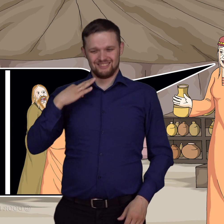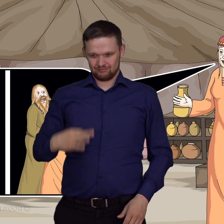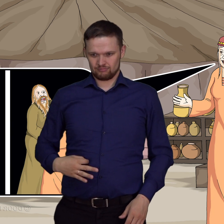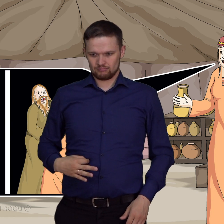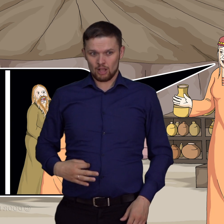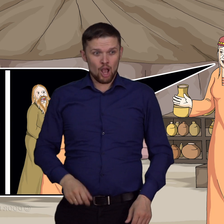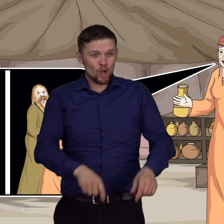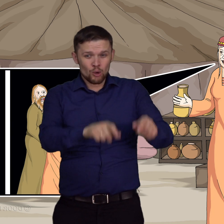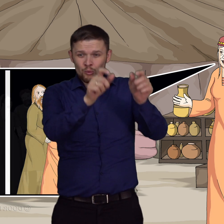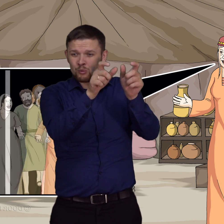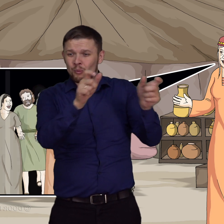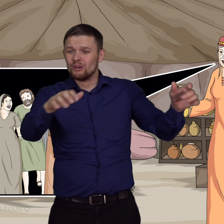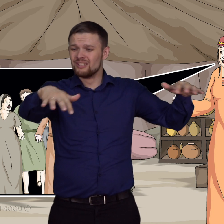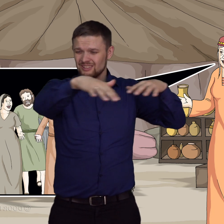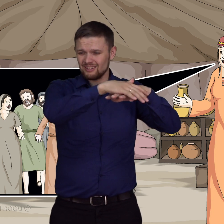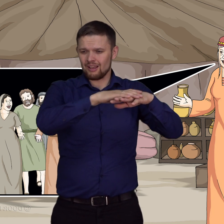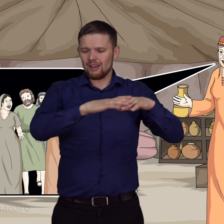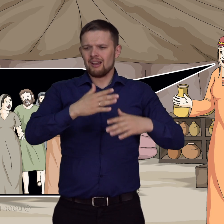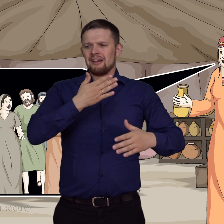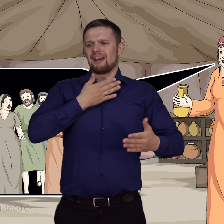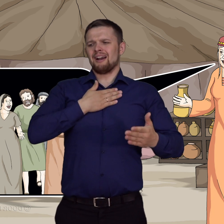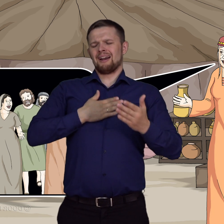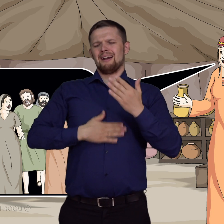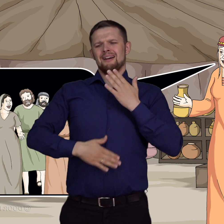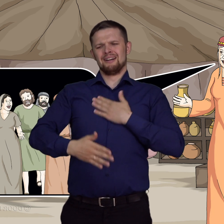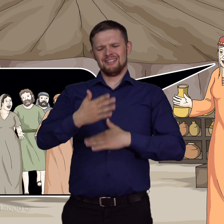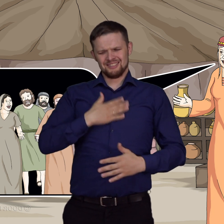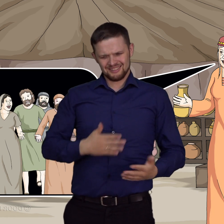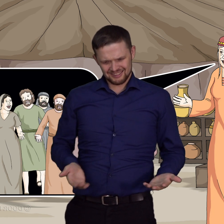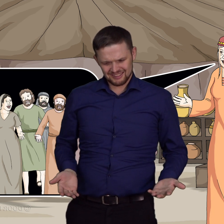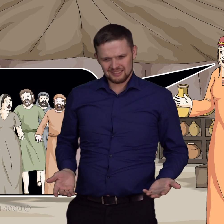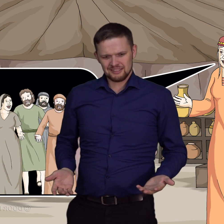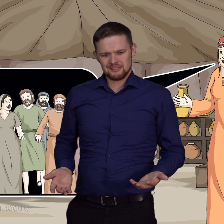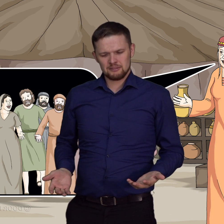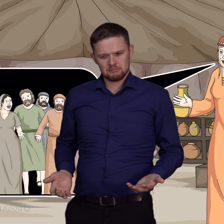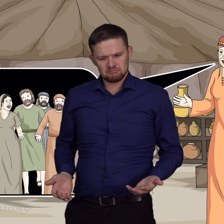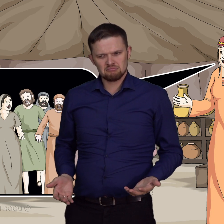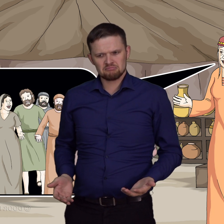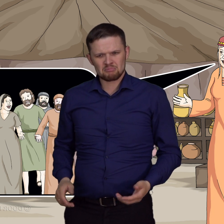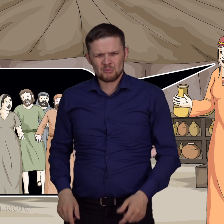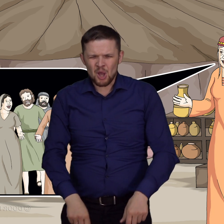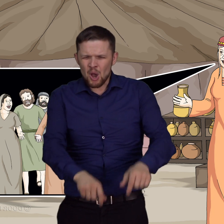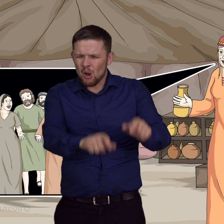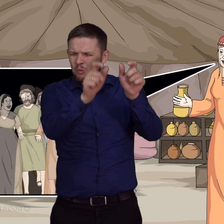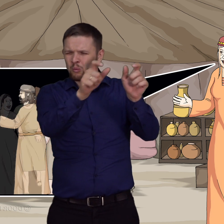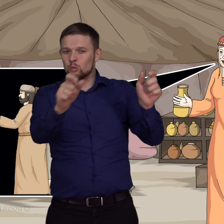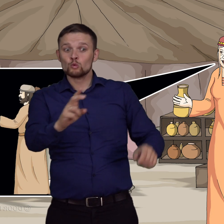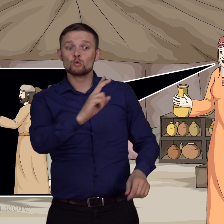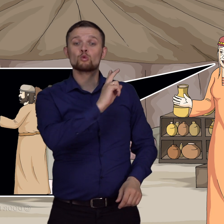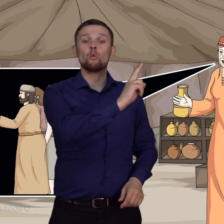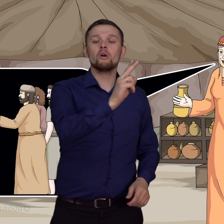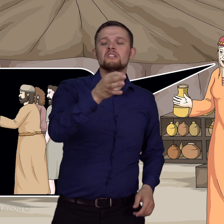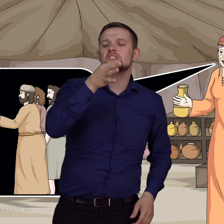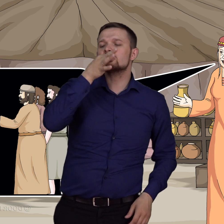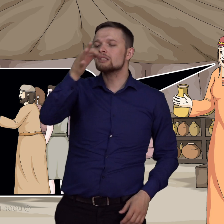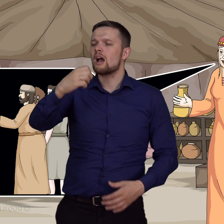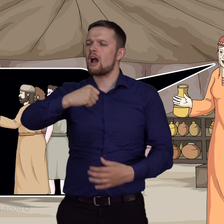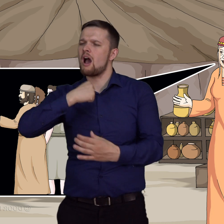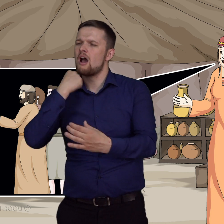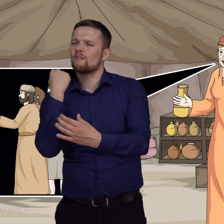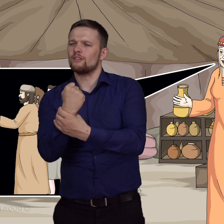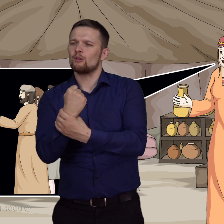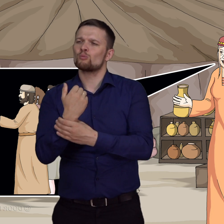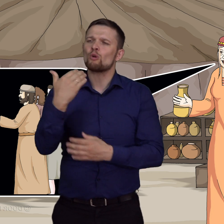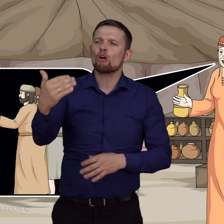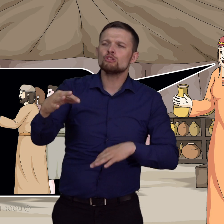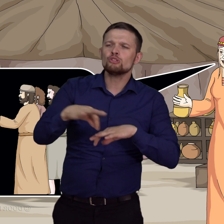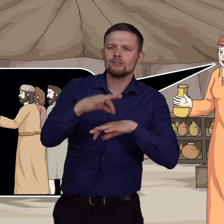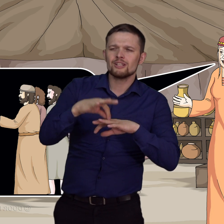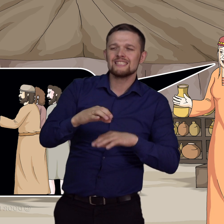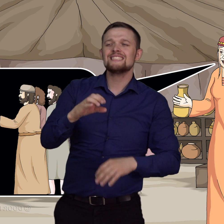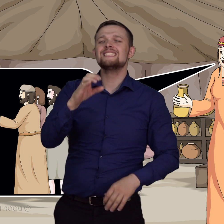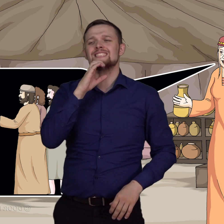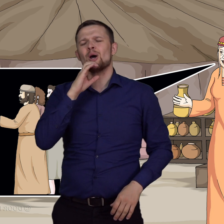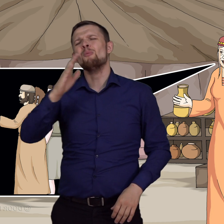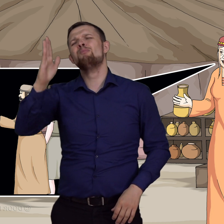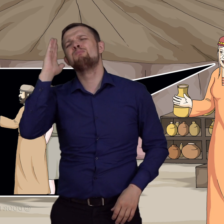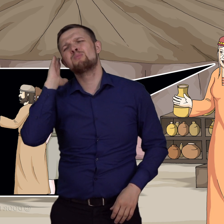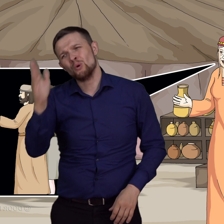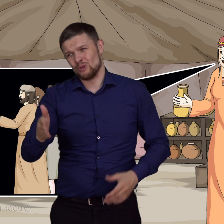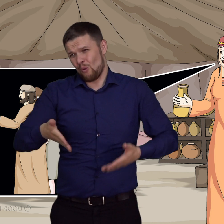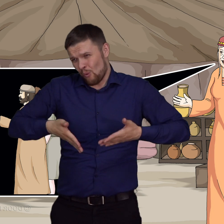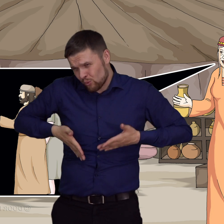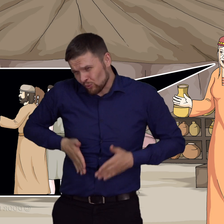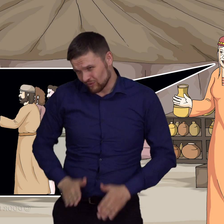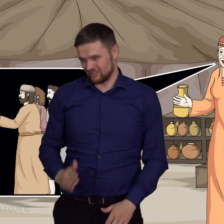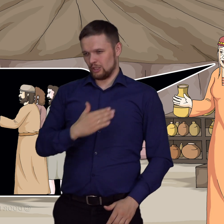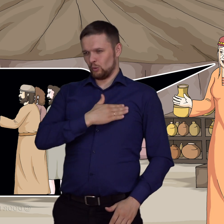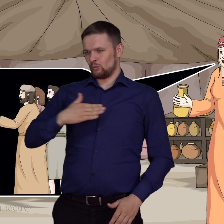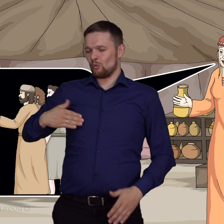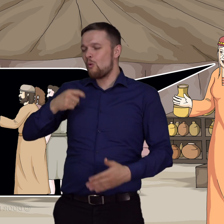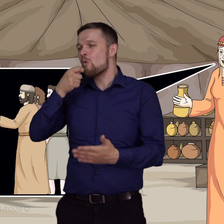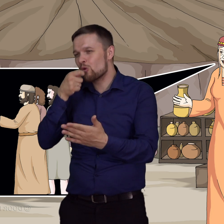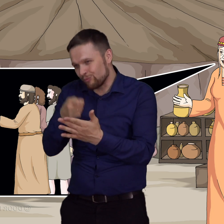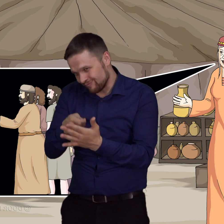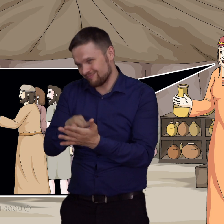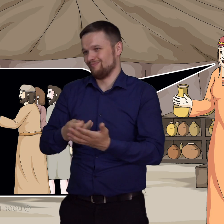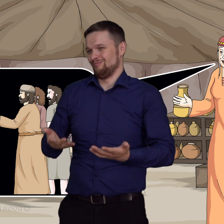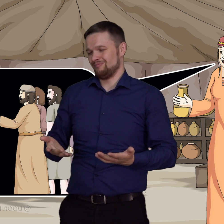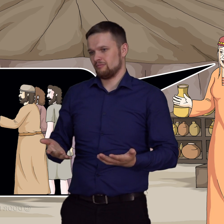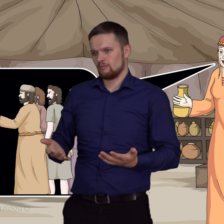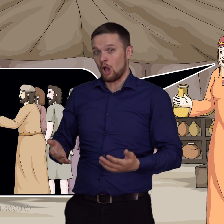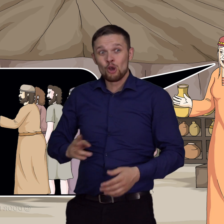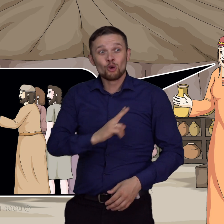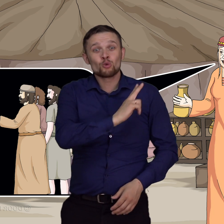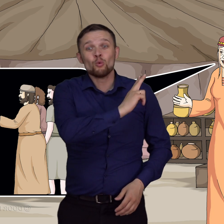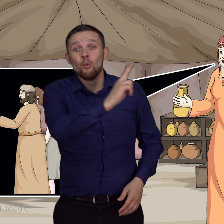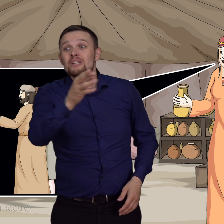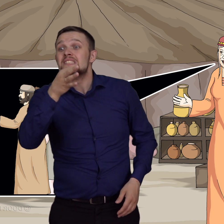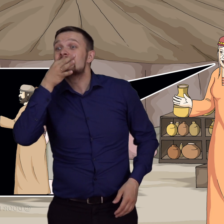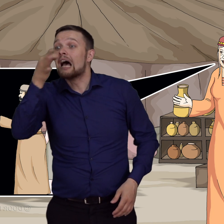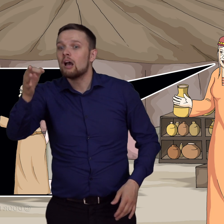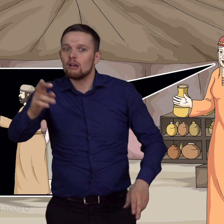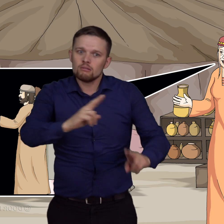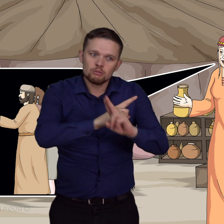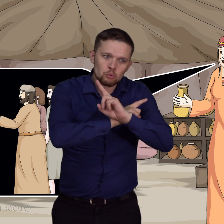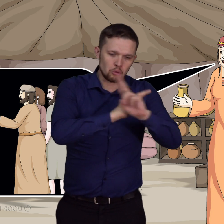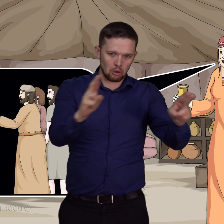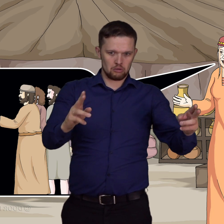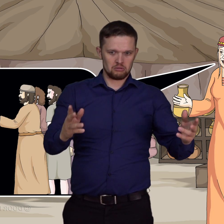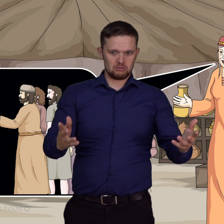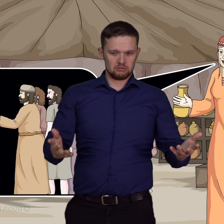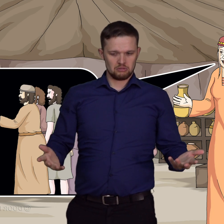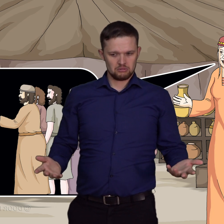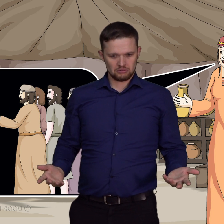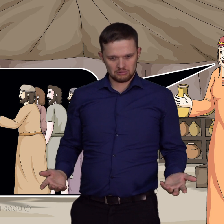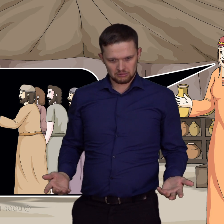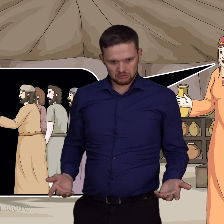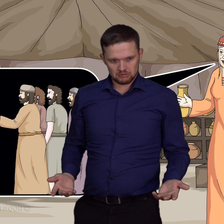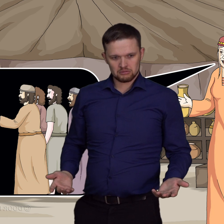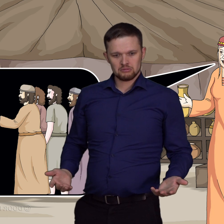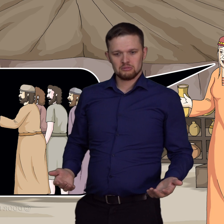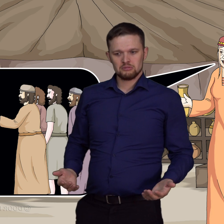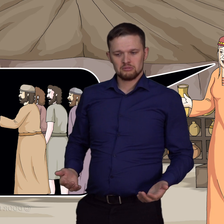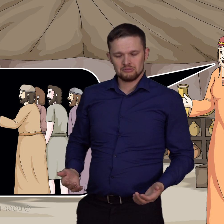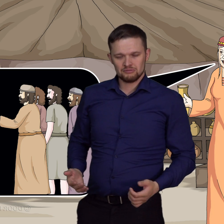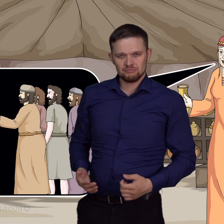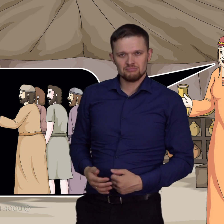She added, “Who would have told Abraham that Sarah would nurse children?